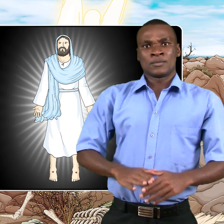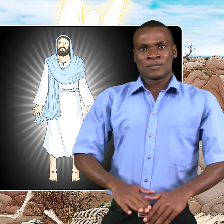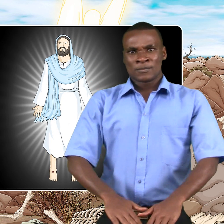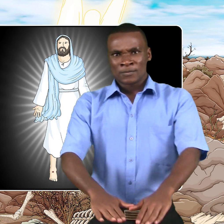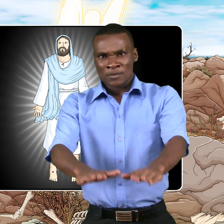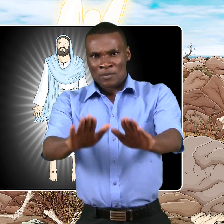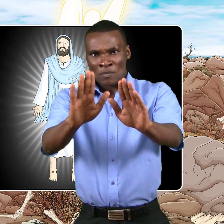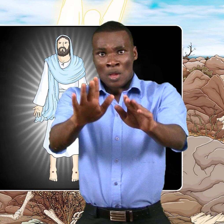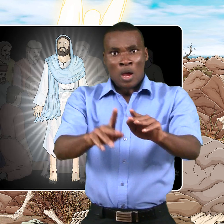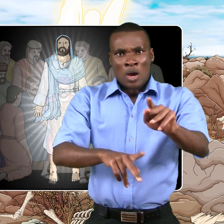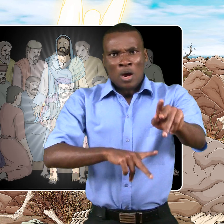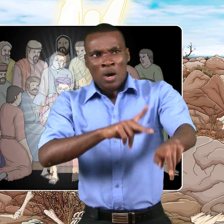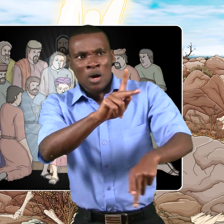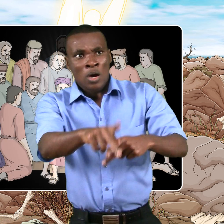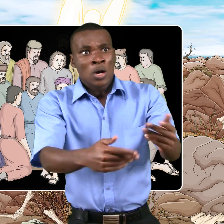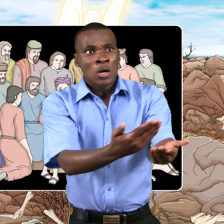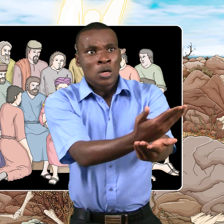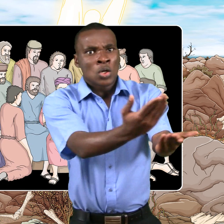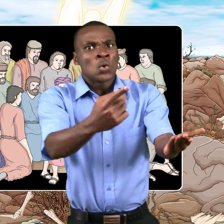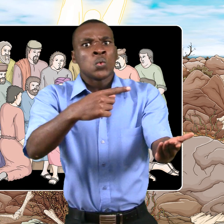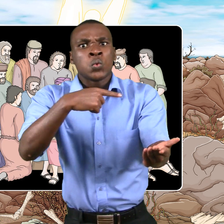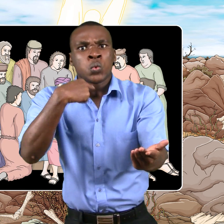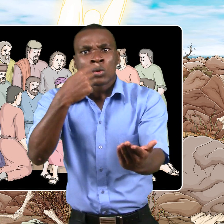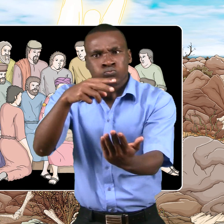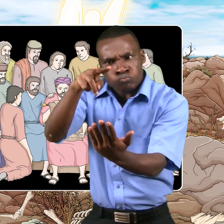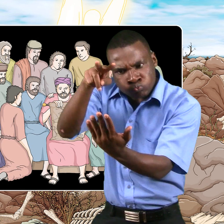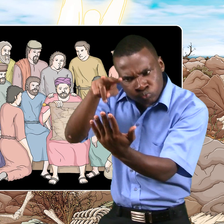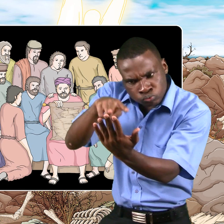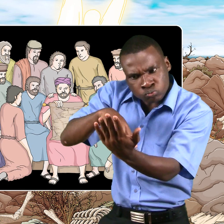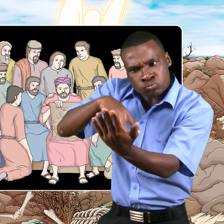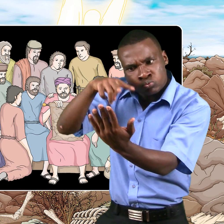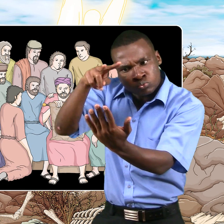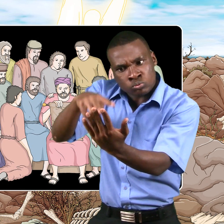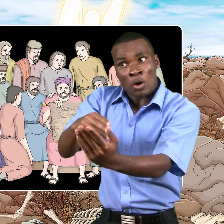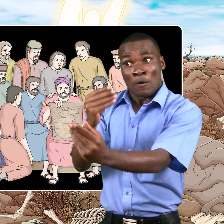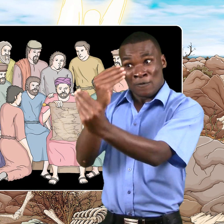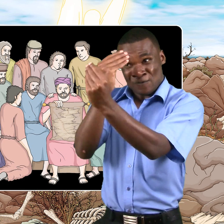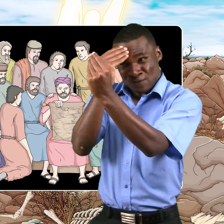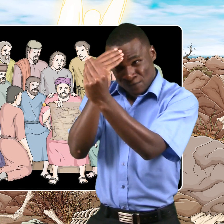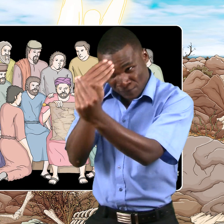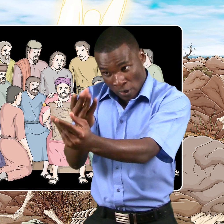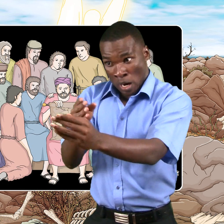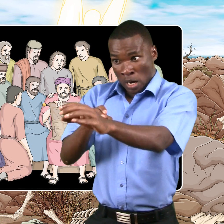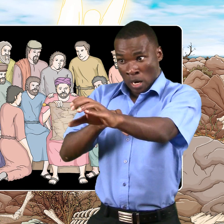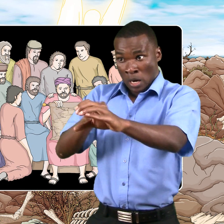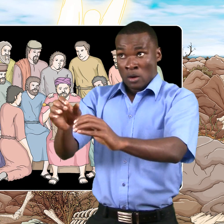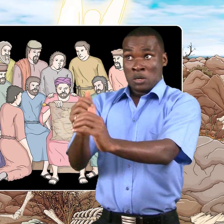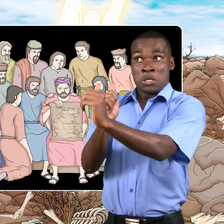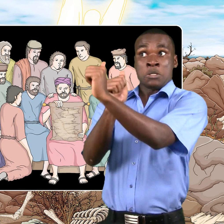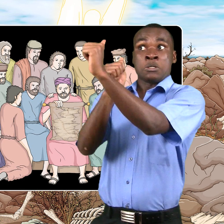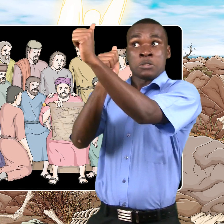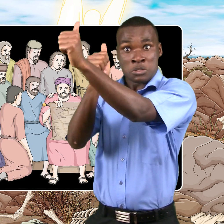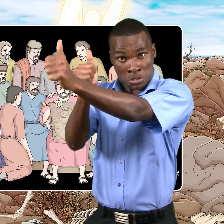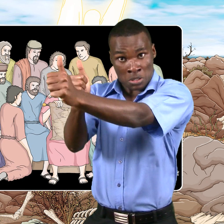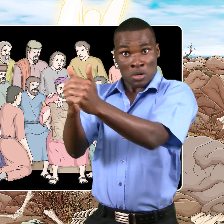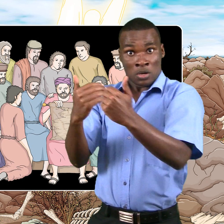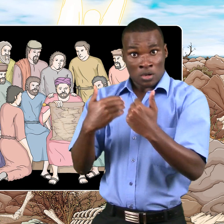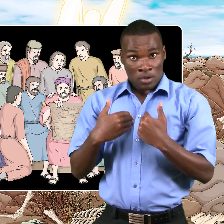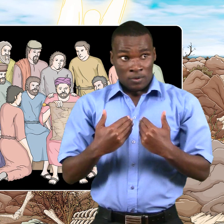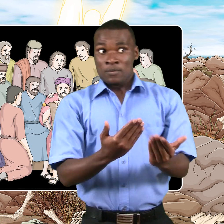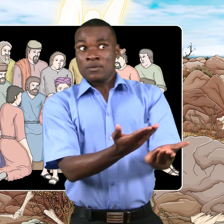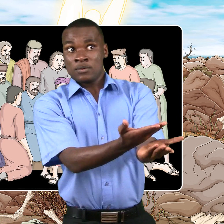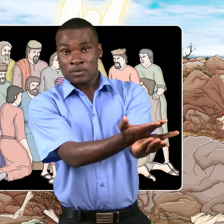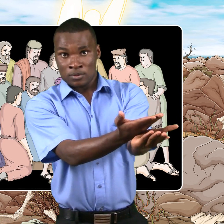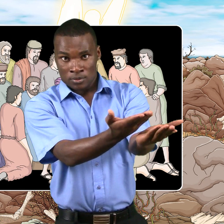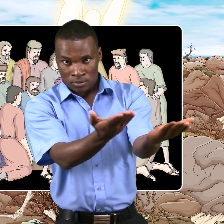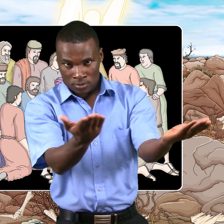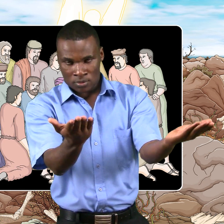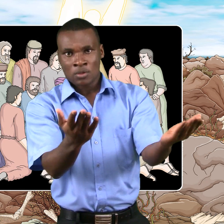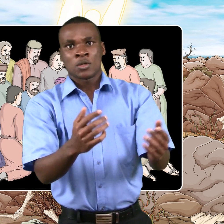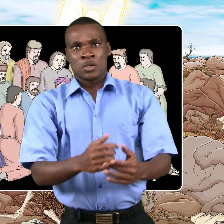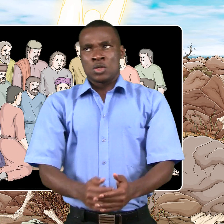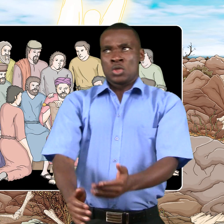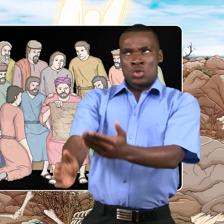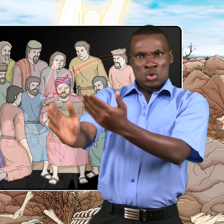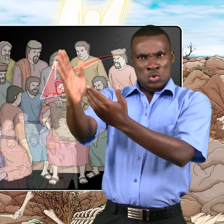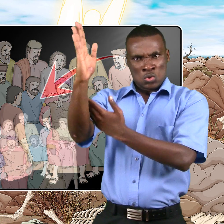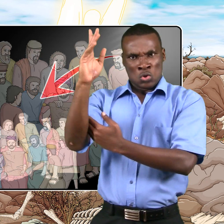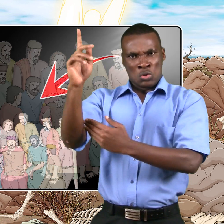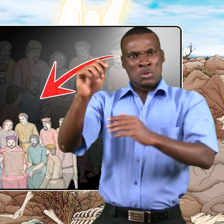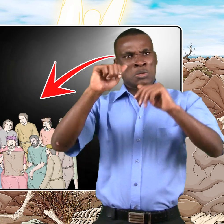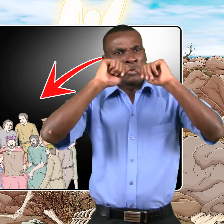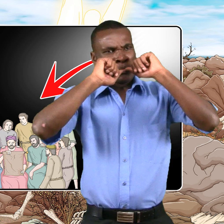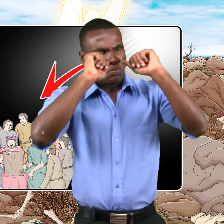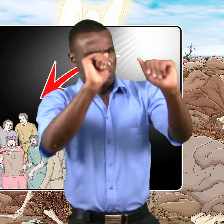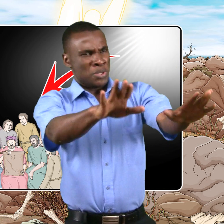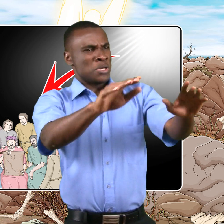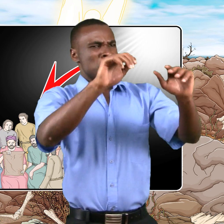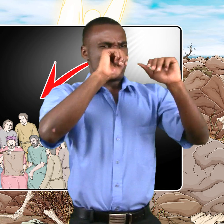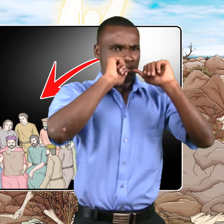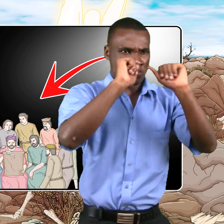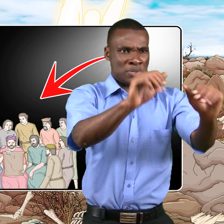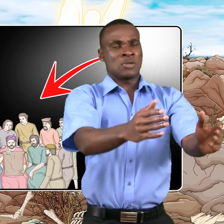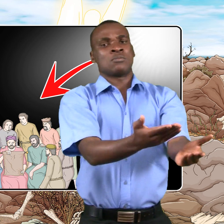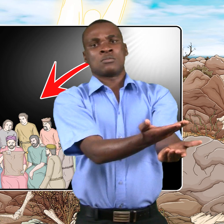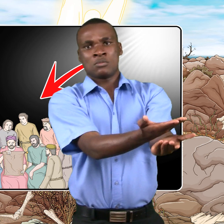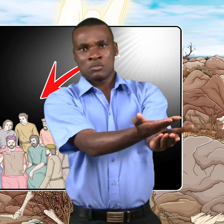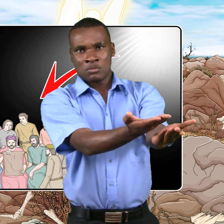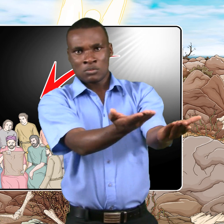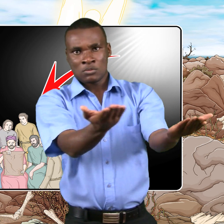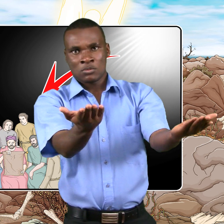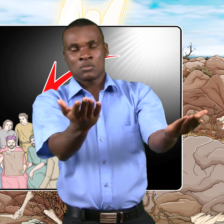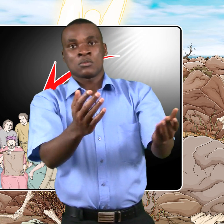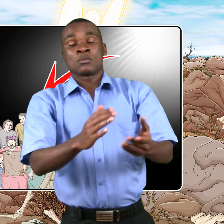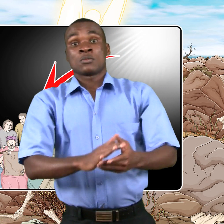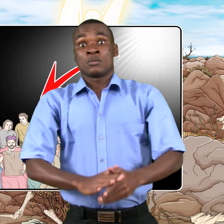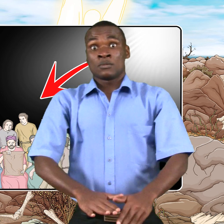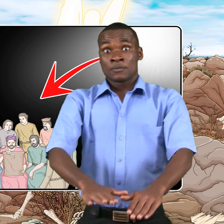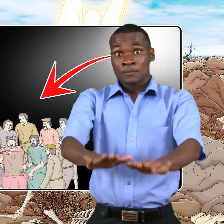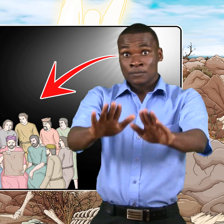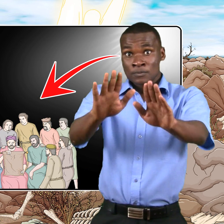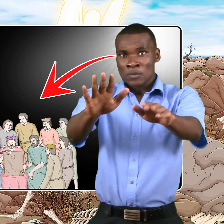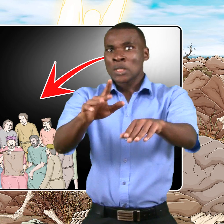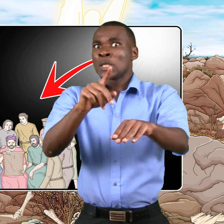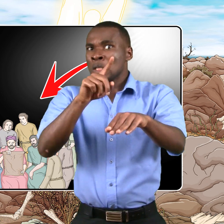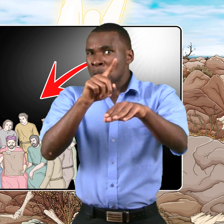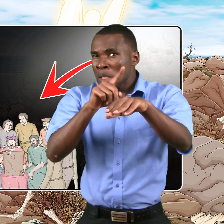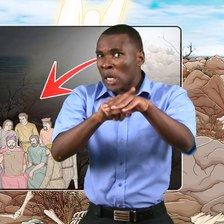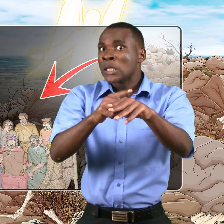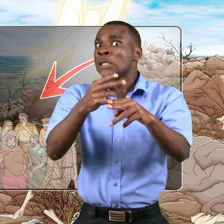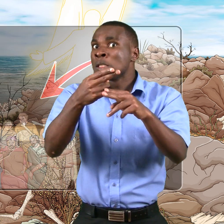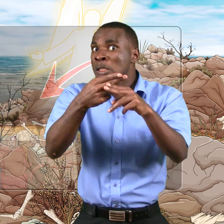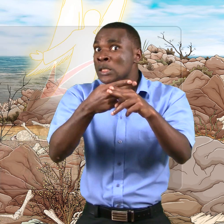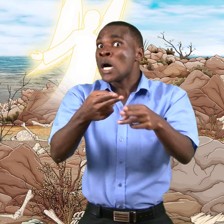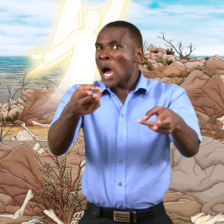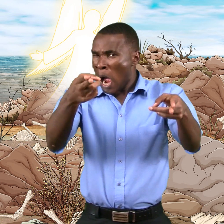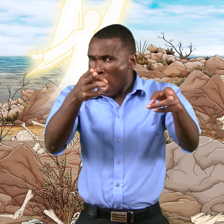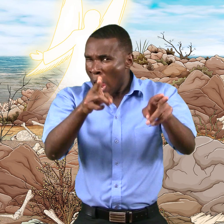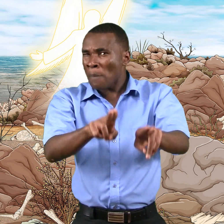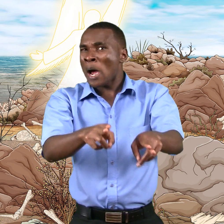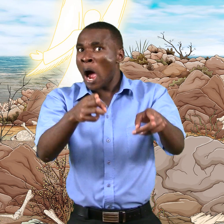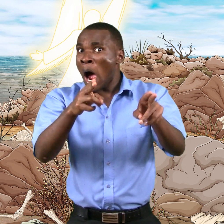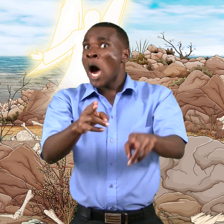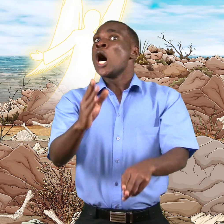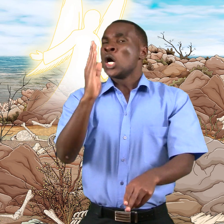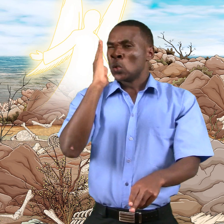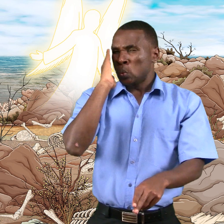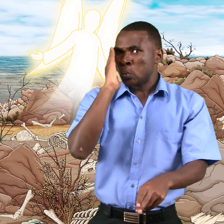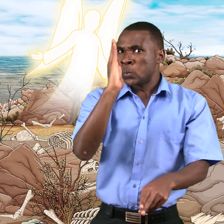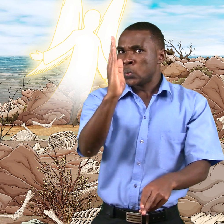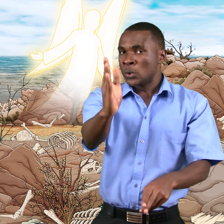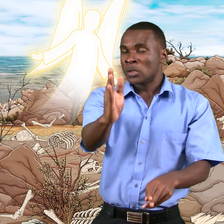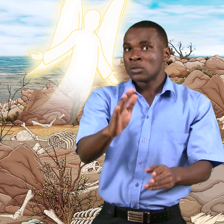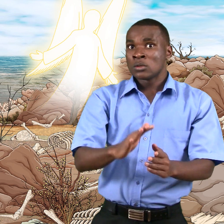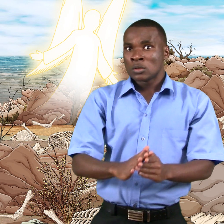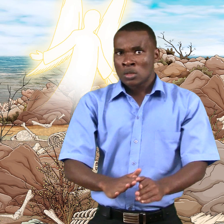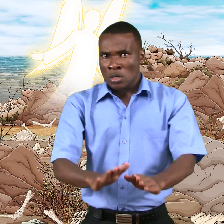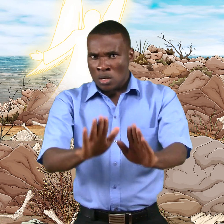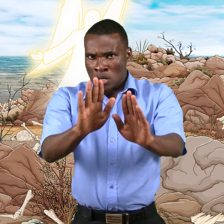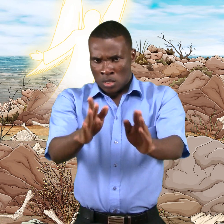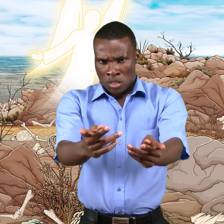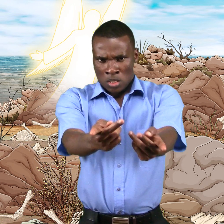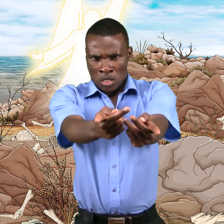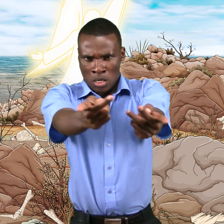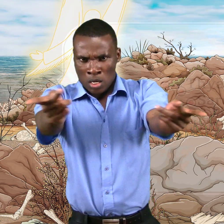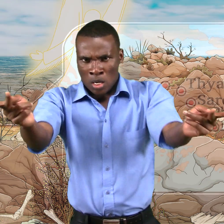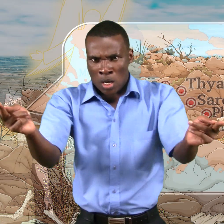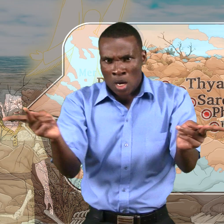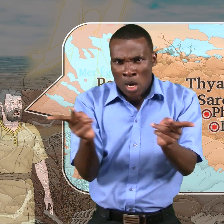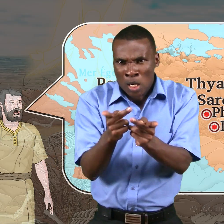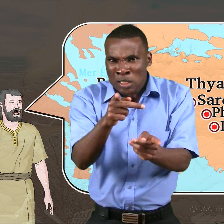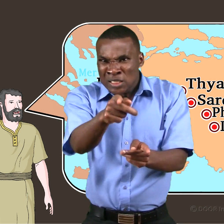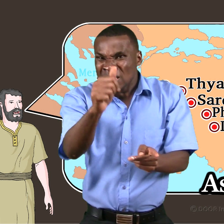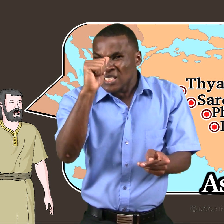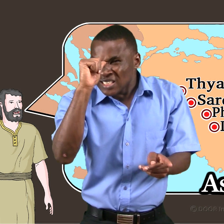Blessed is the one who reads aloud the words of this prophecy, and blessed are those who hear and obey what is written in it, because the time is near.